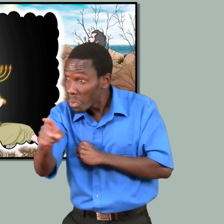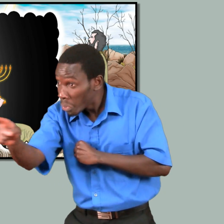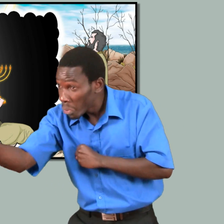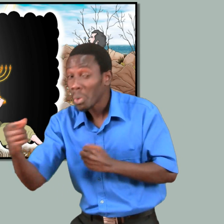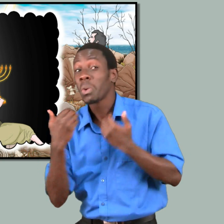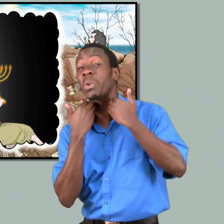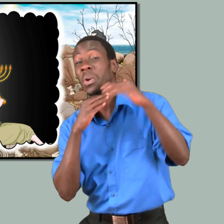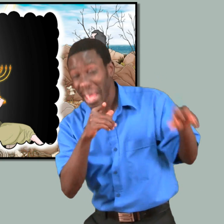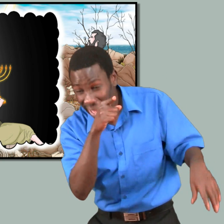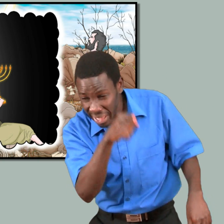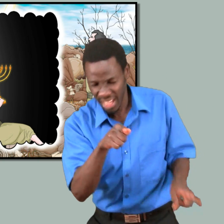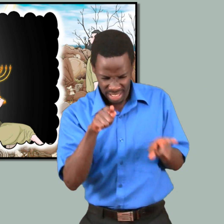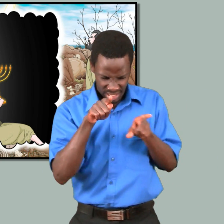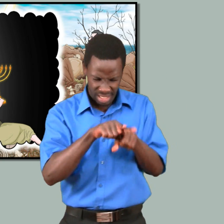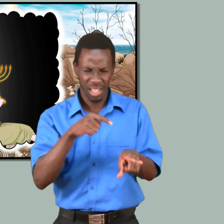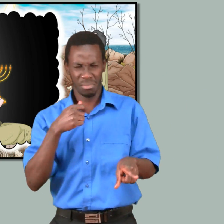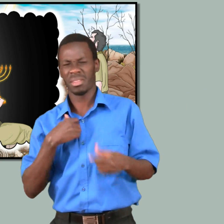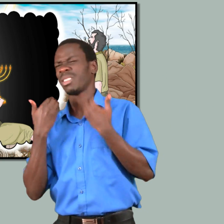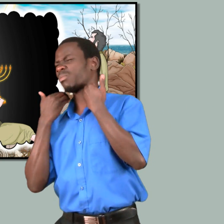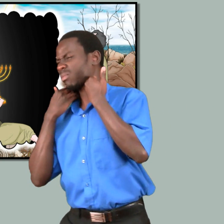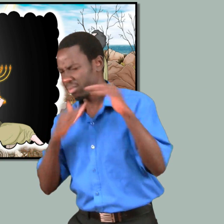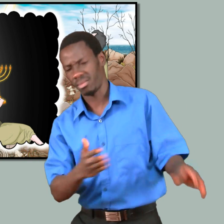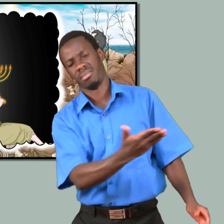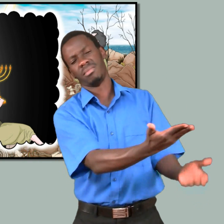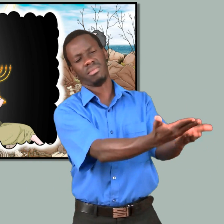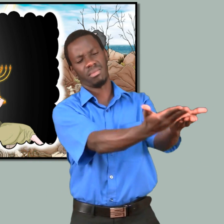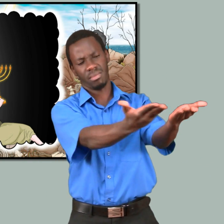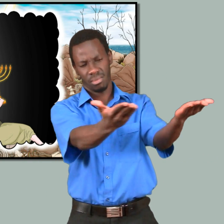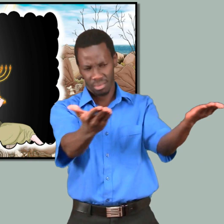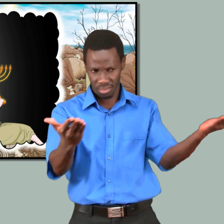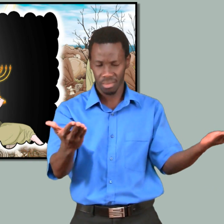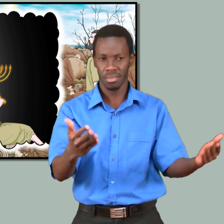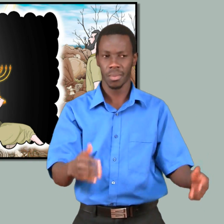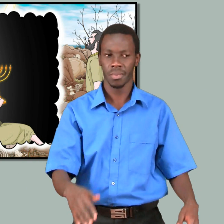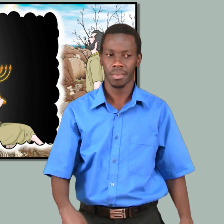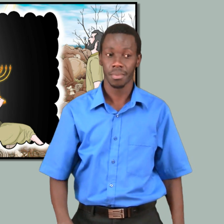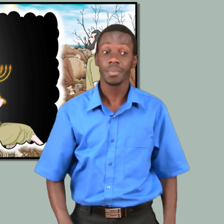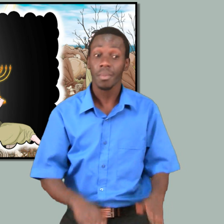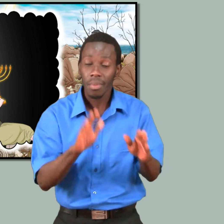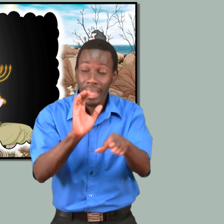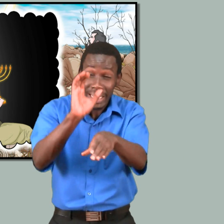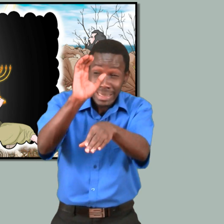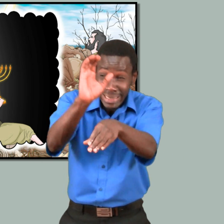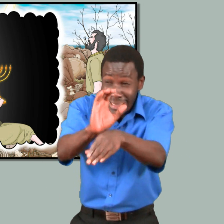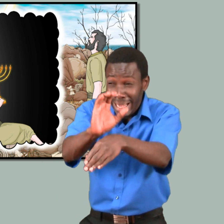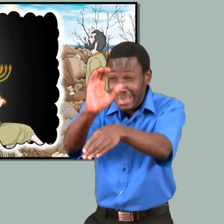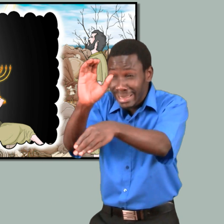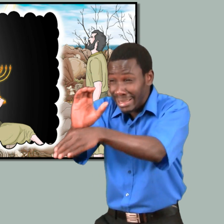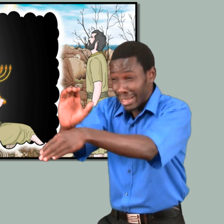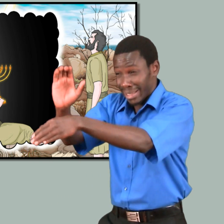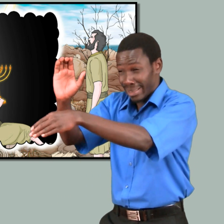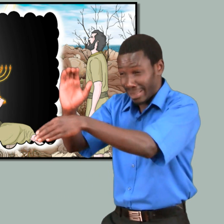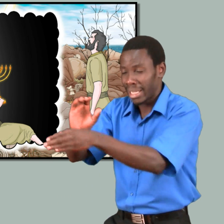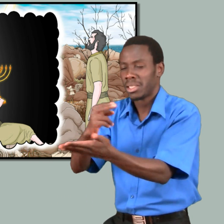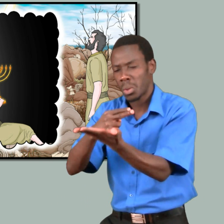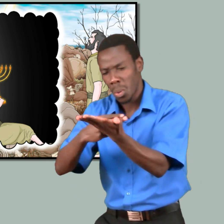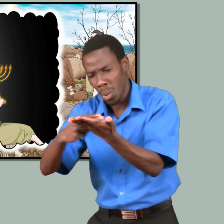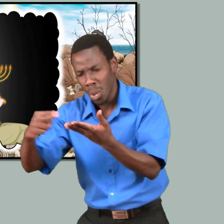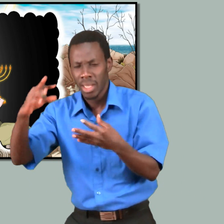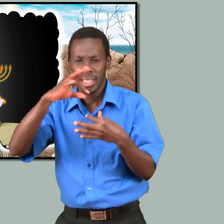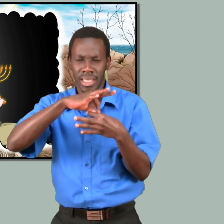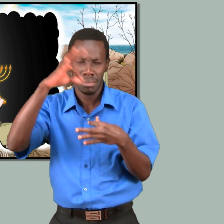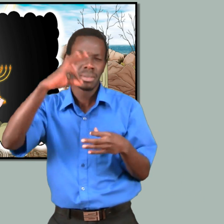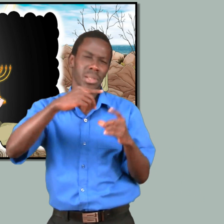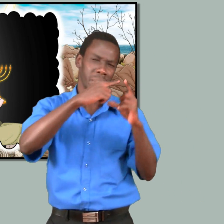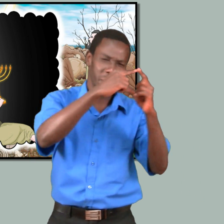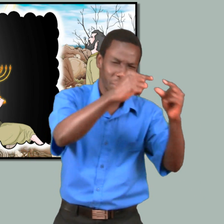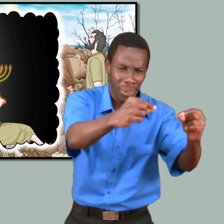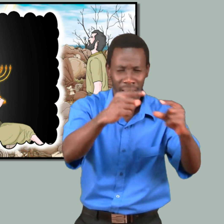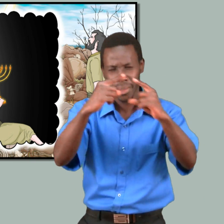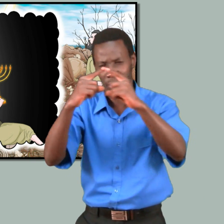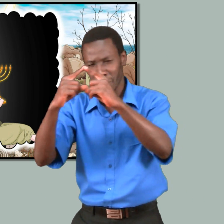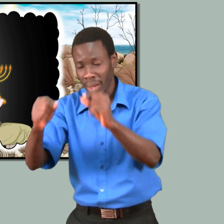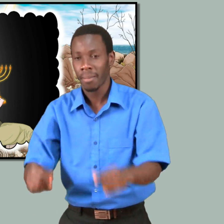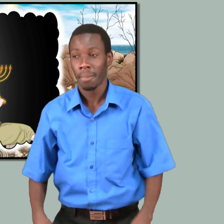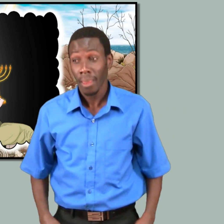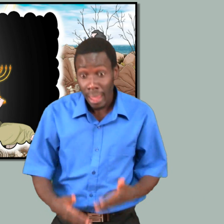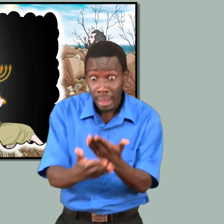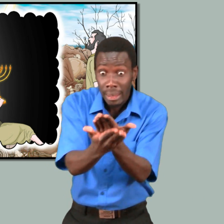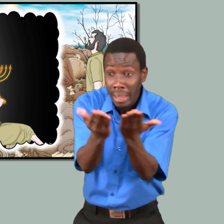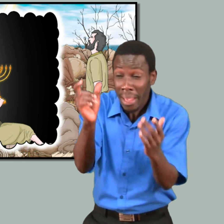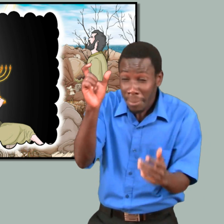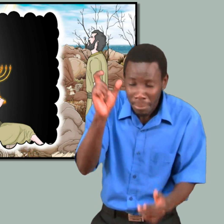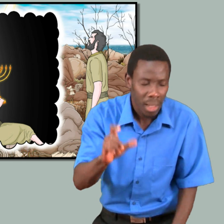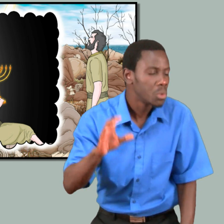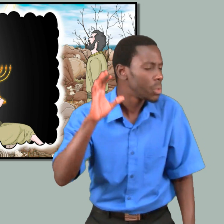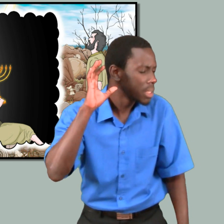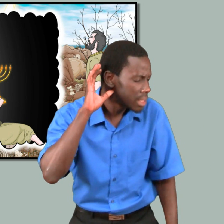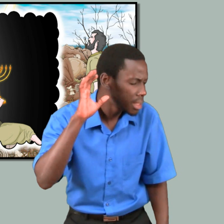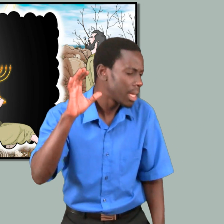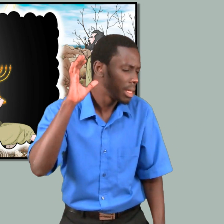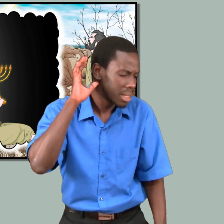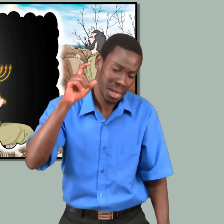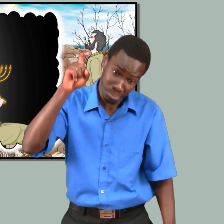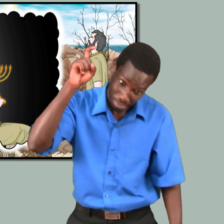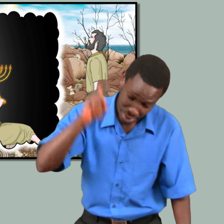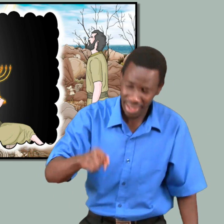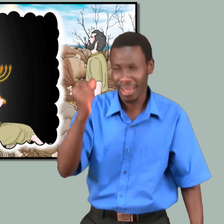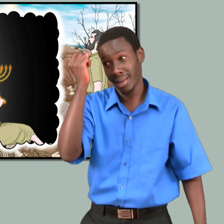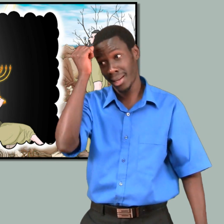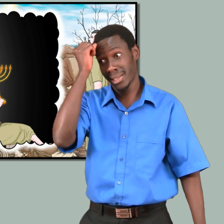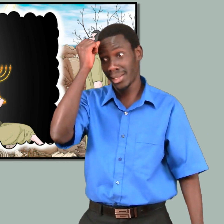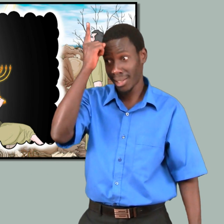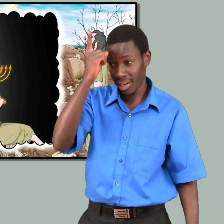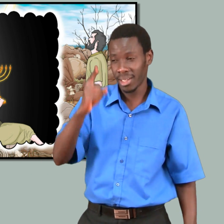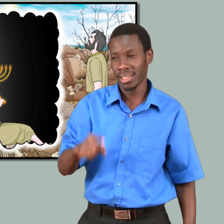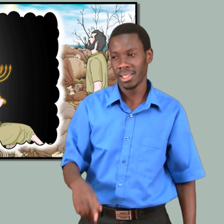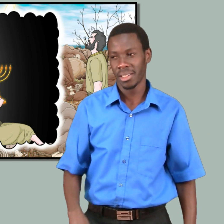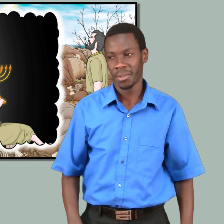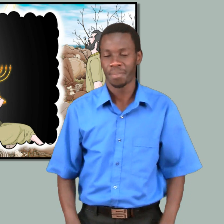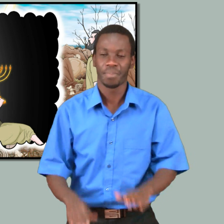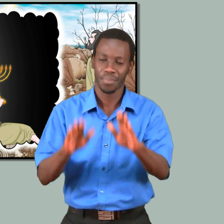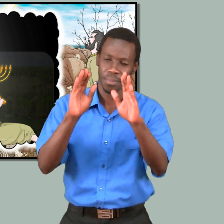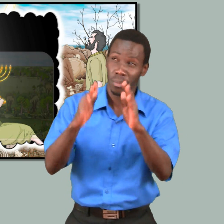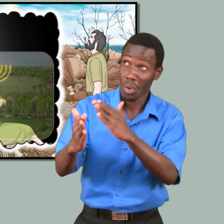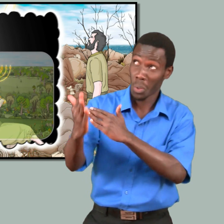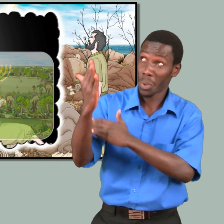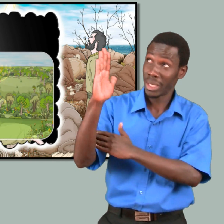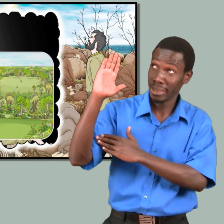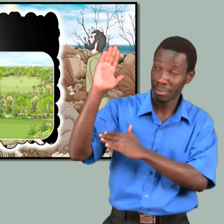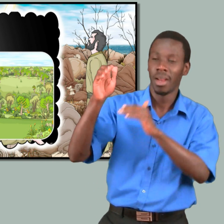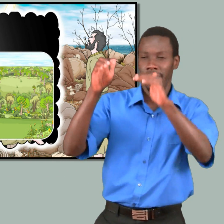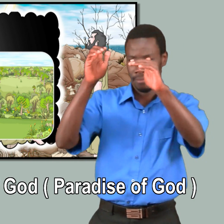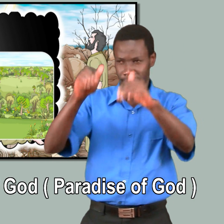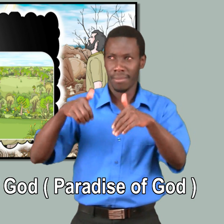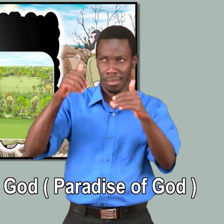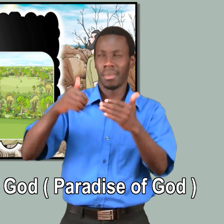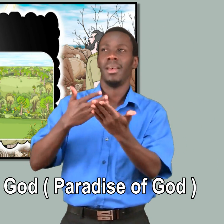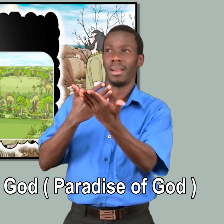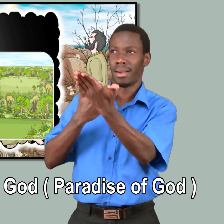He who has an ear, let him hear what the Spirit says to the churches.